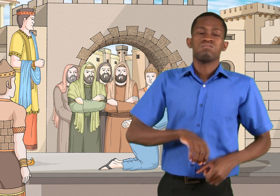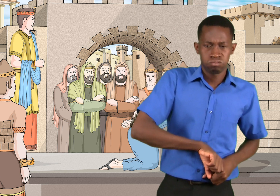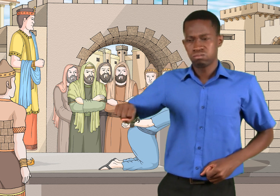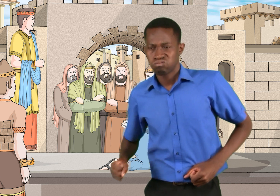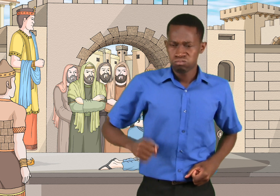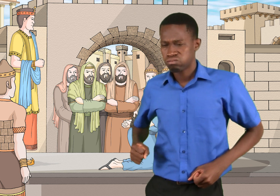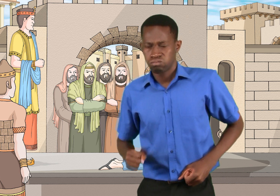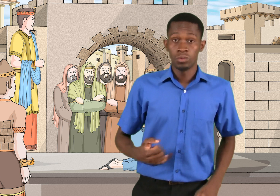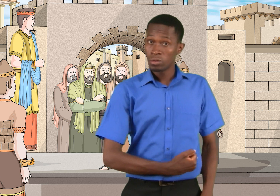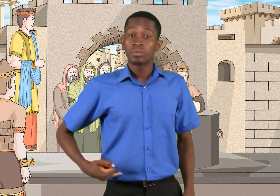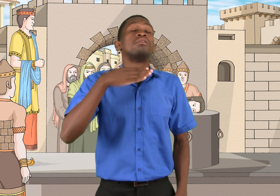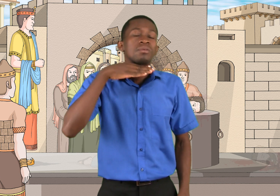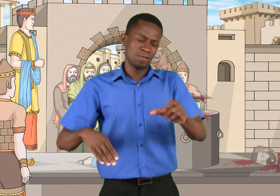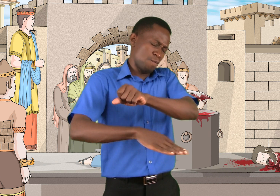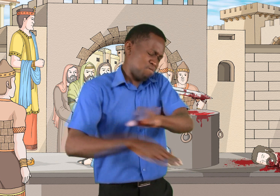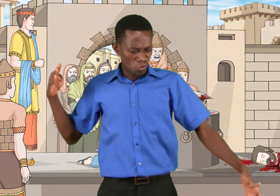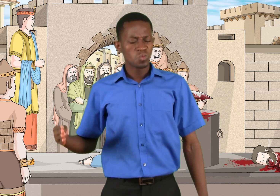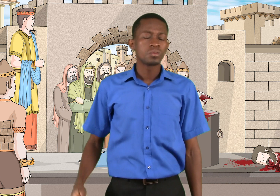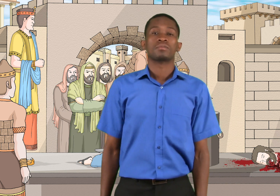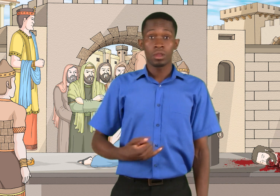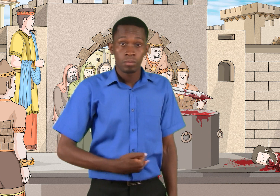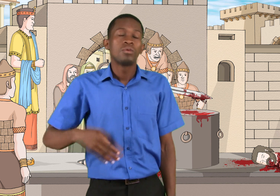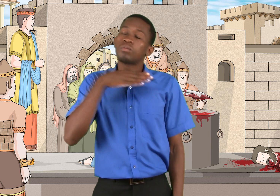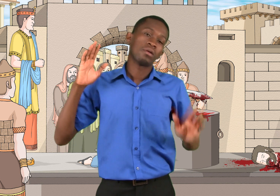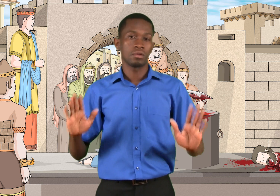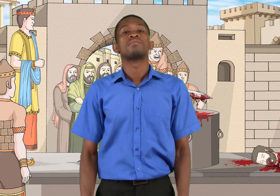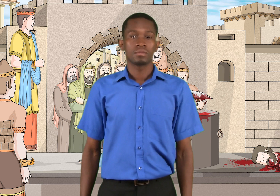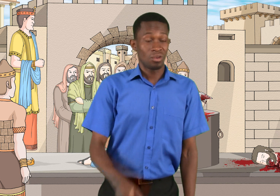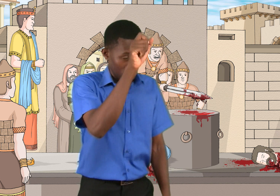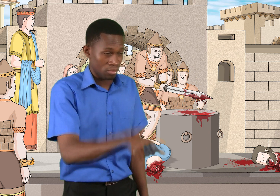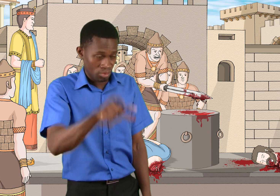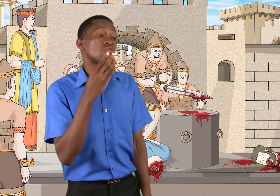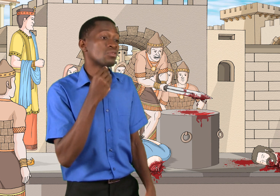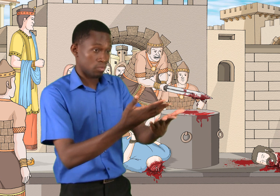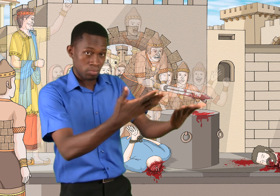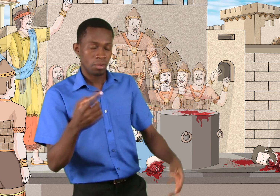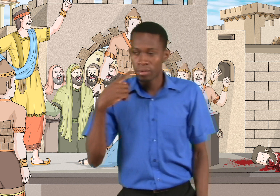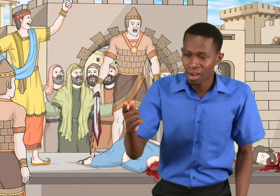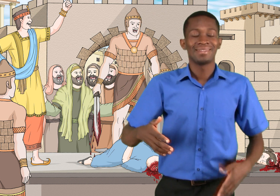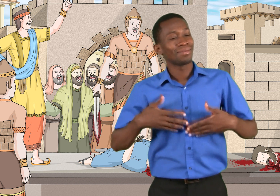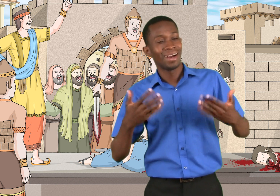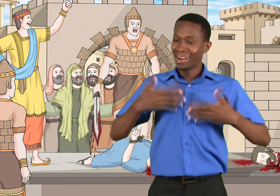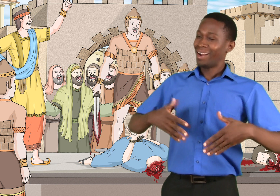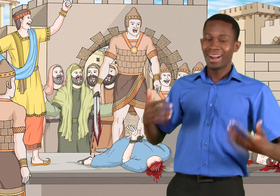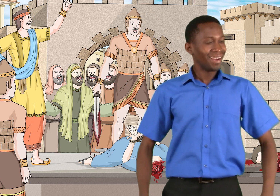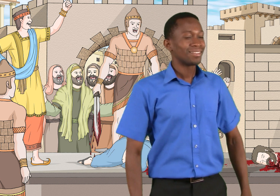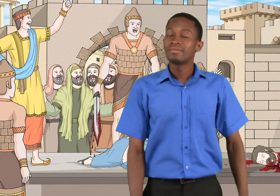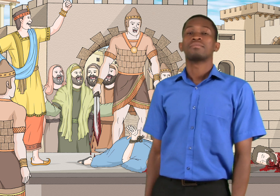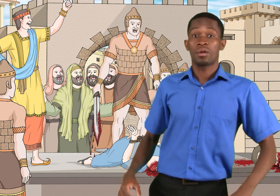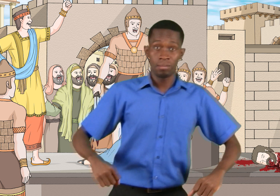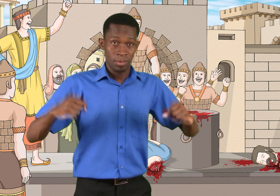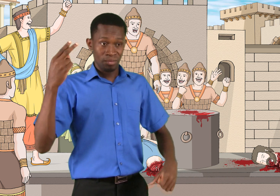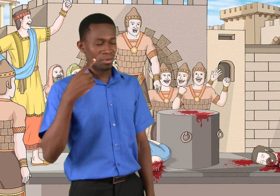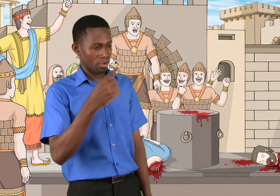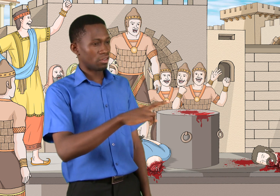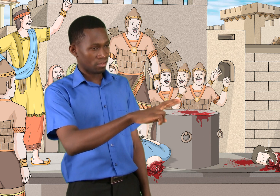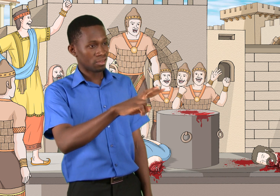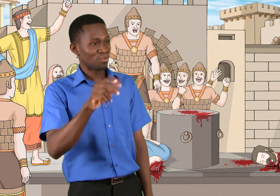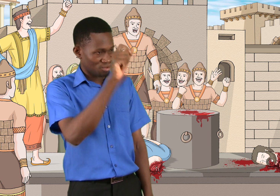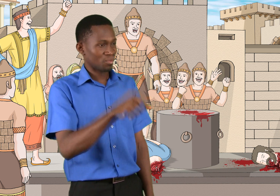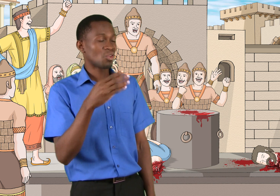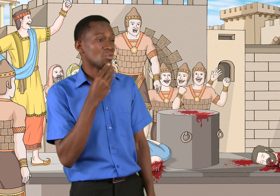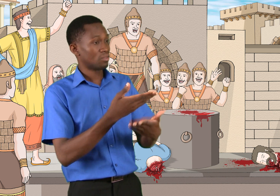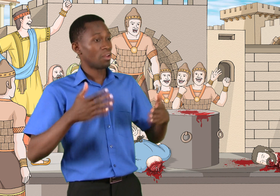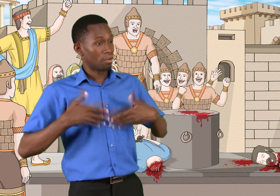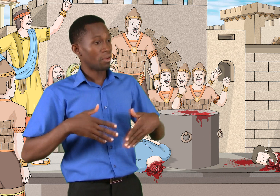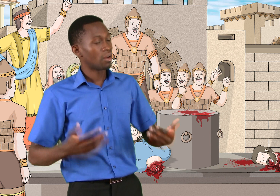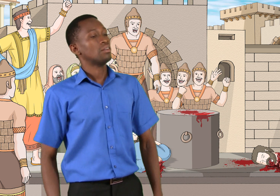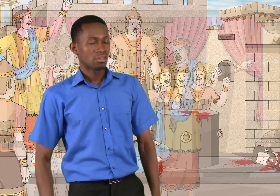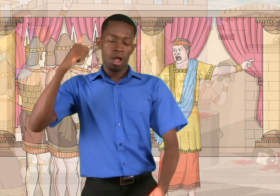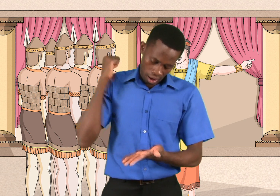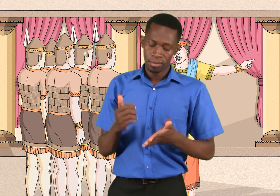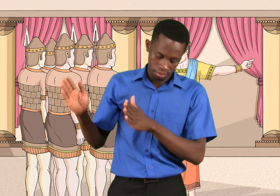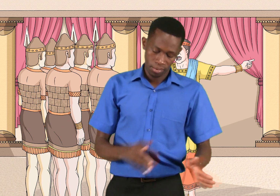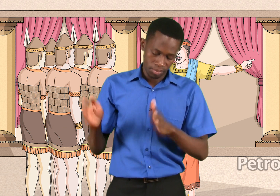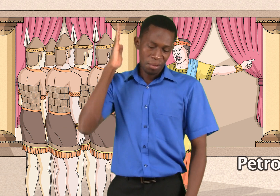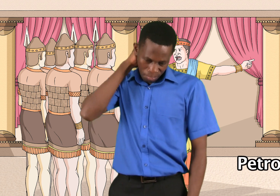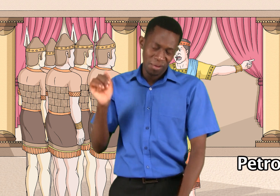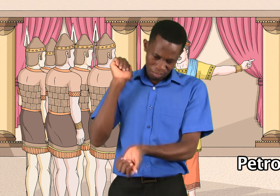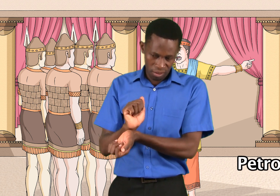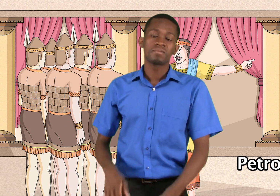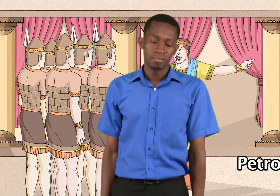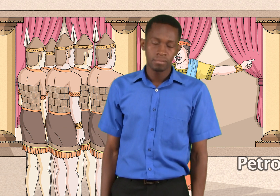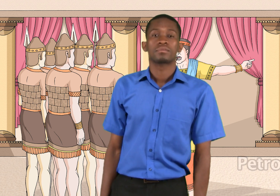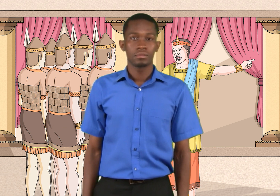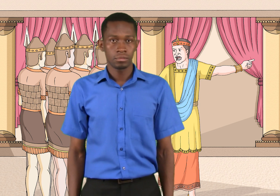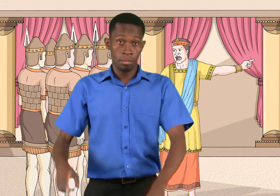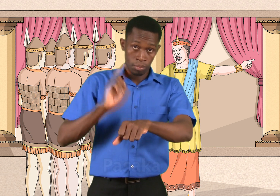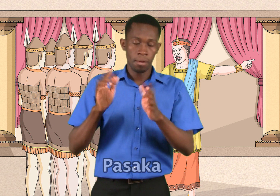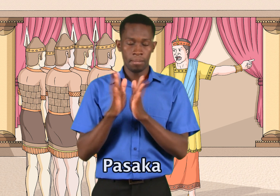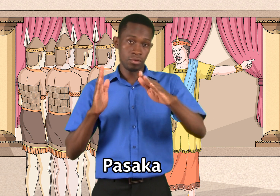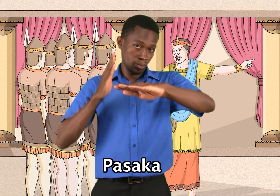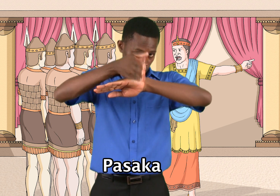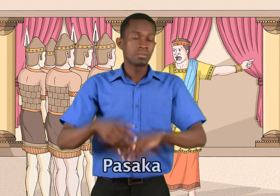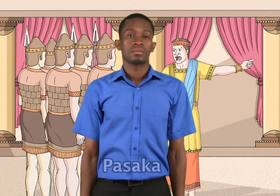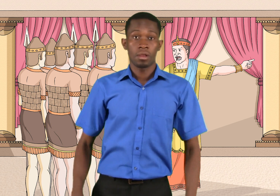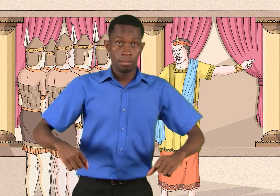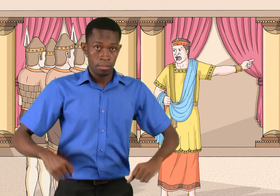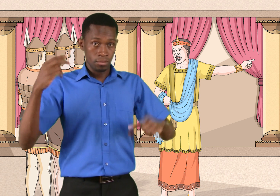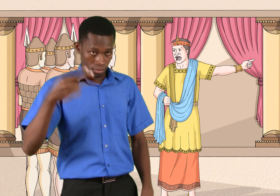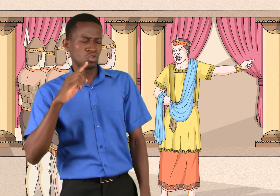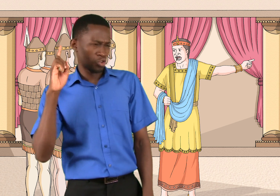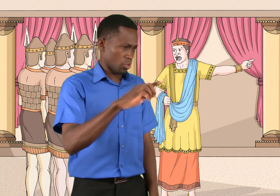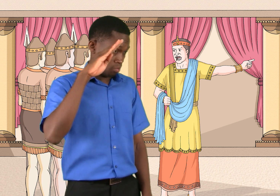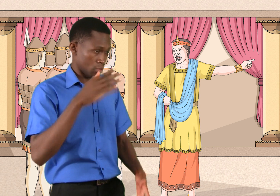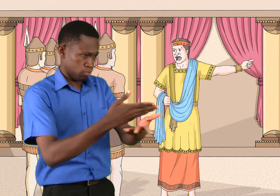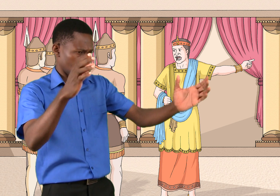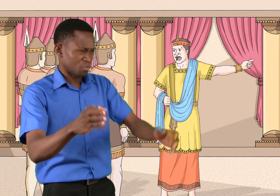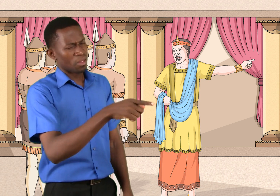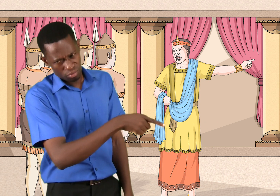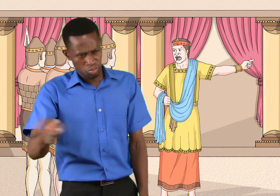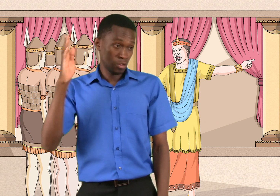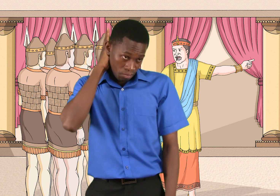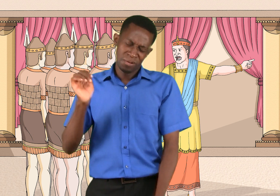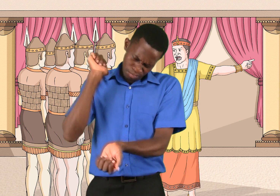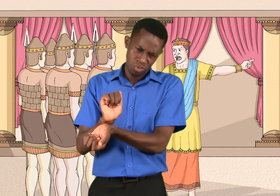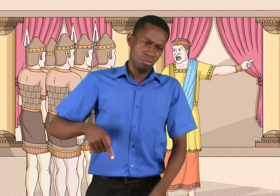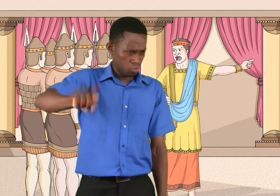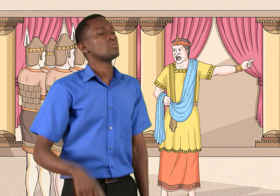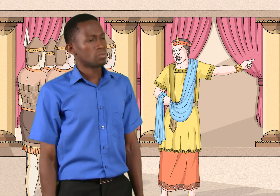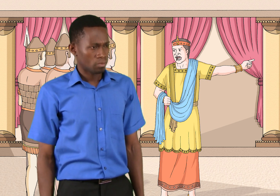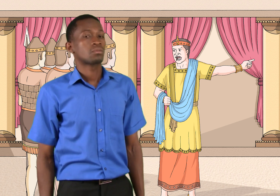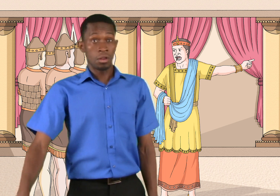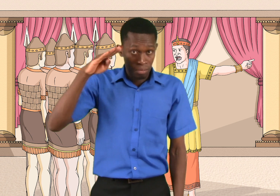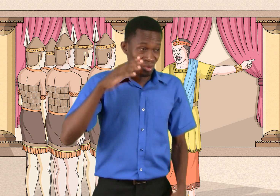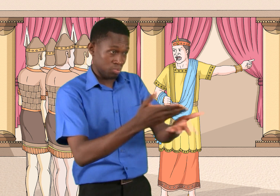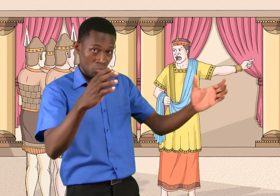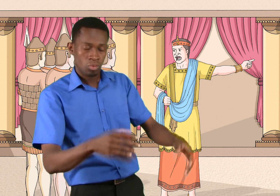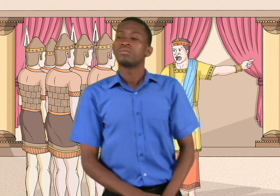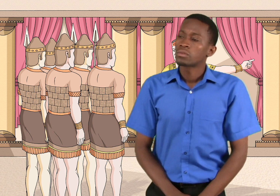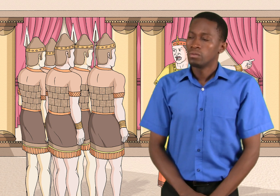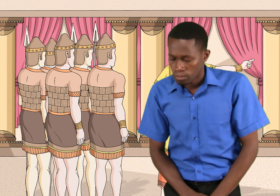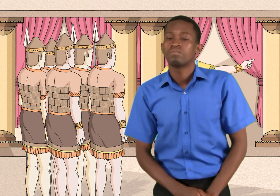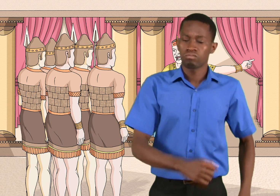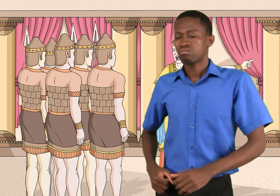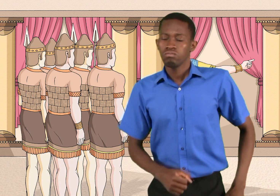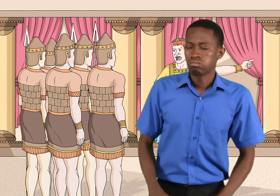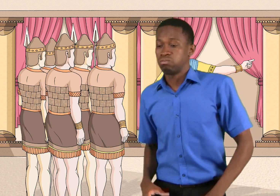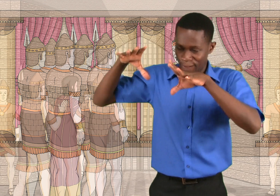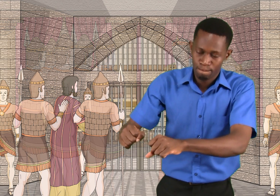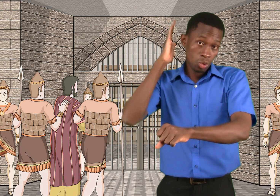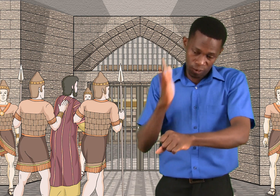And seeing that this pleased the Jews, Herod proceeded to seize Peter during the Feast of Unleavened Bread.